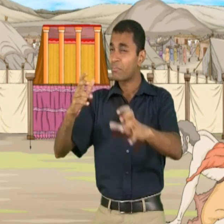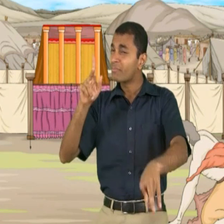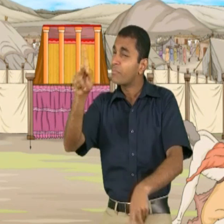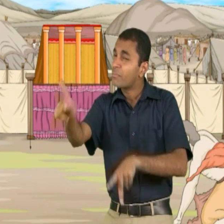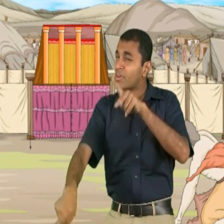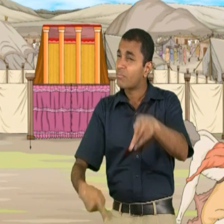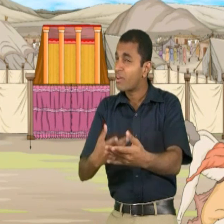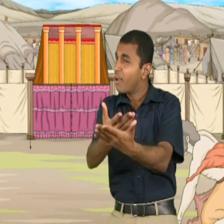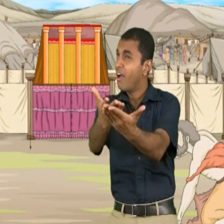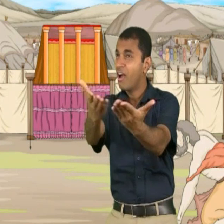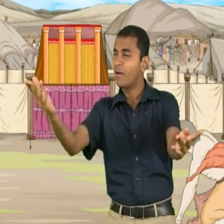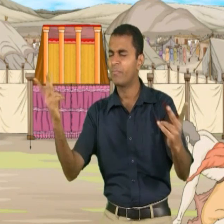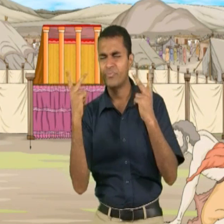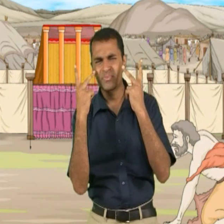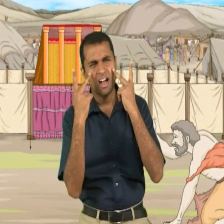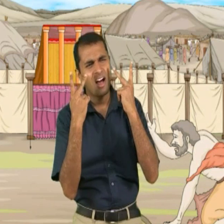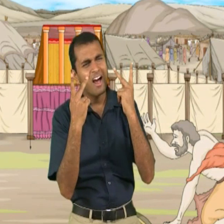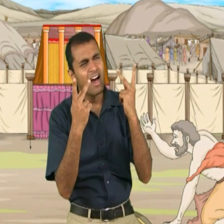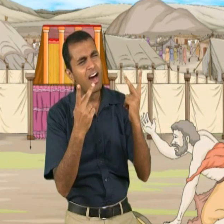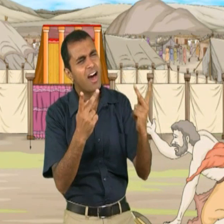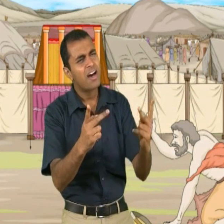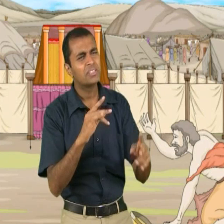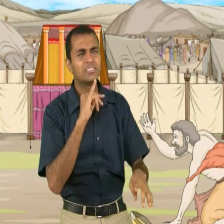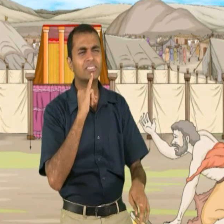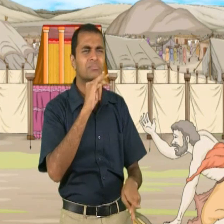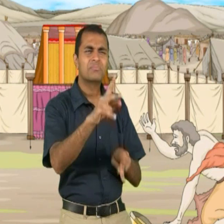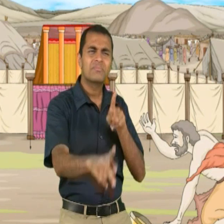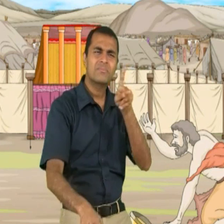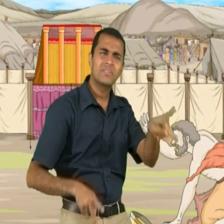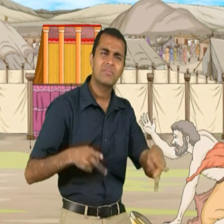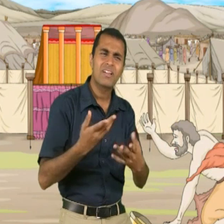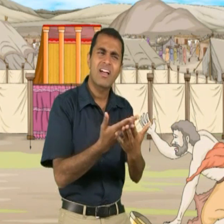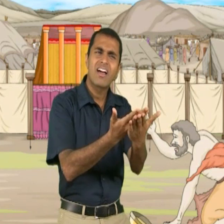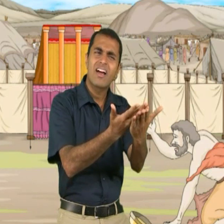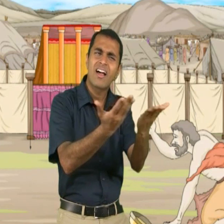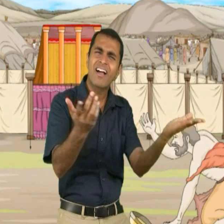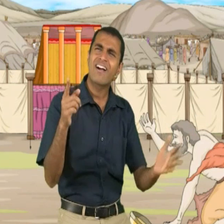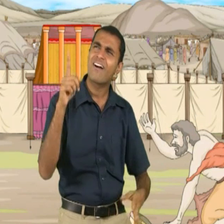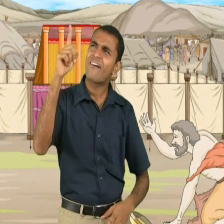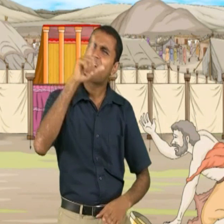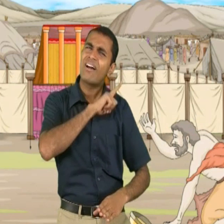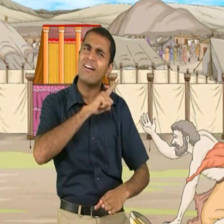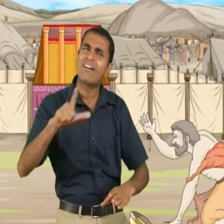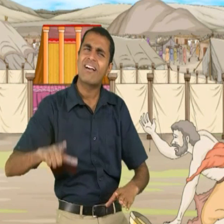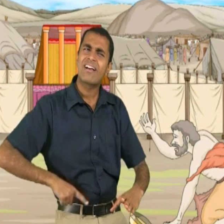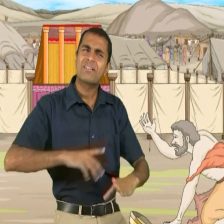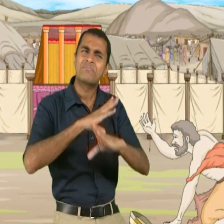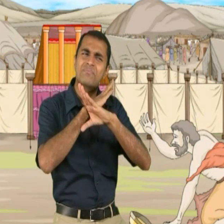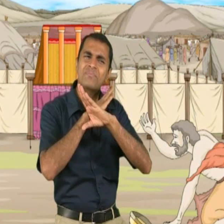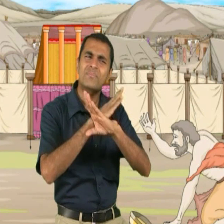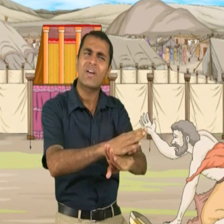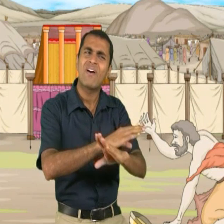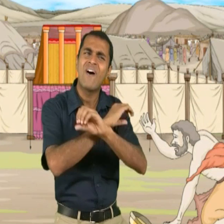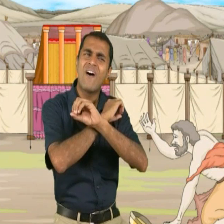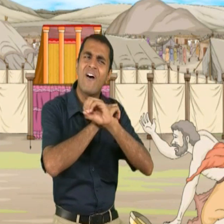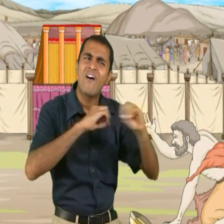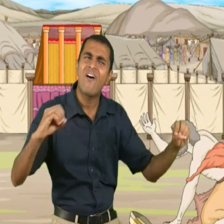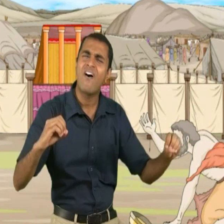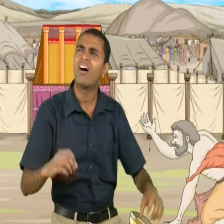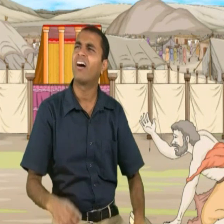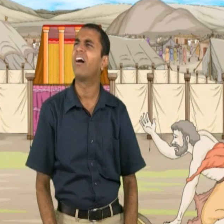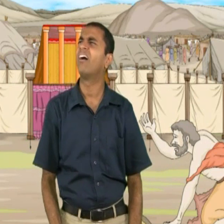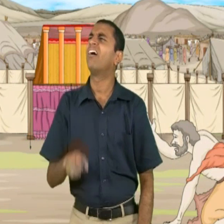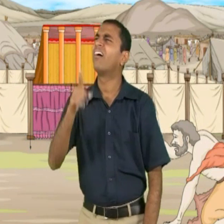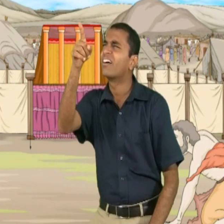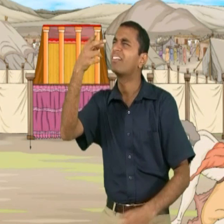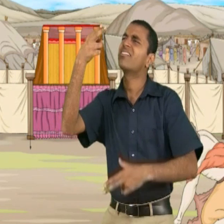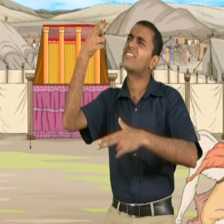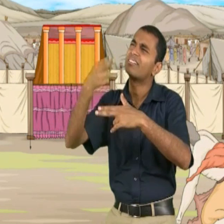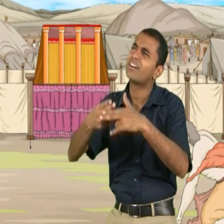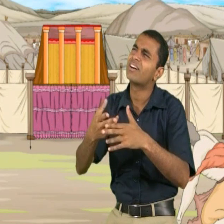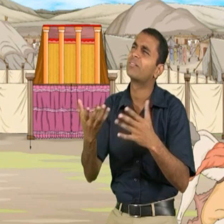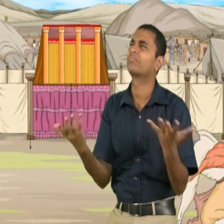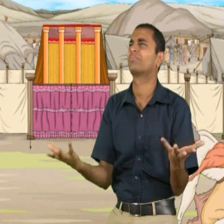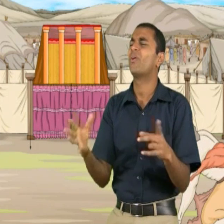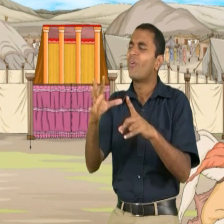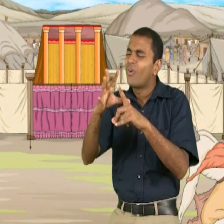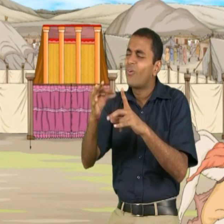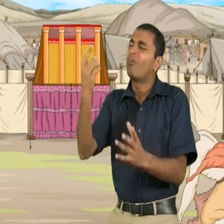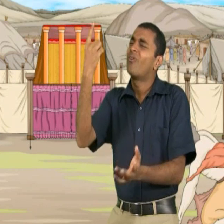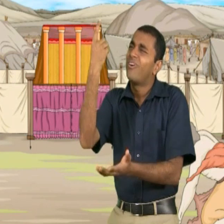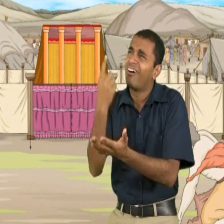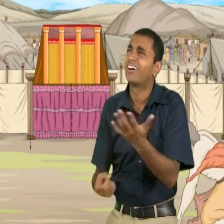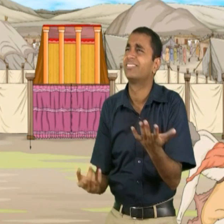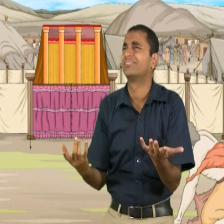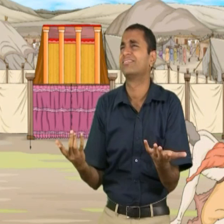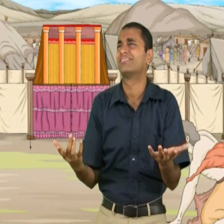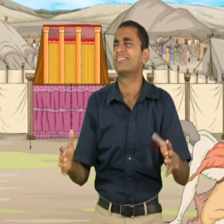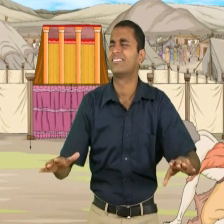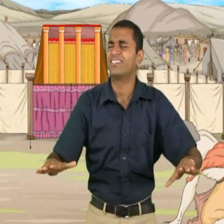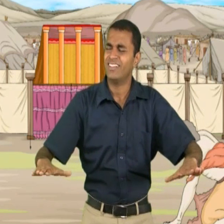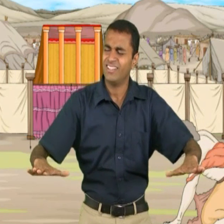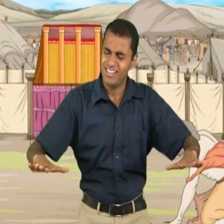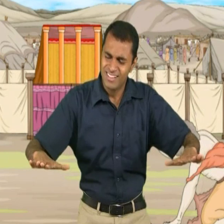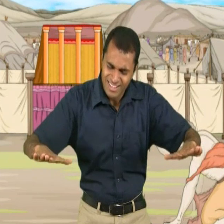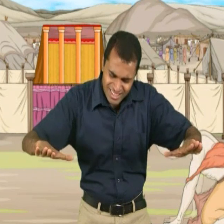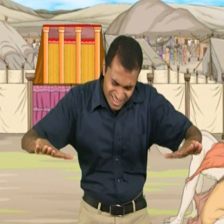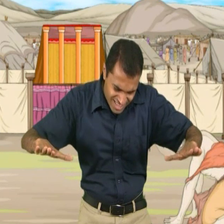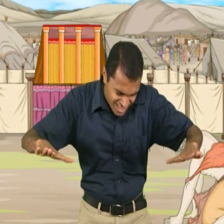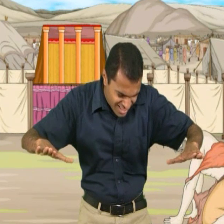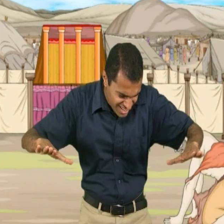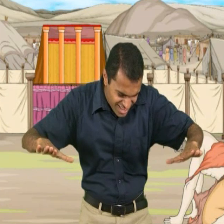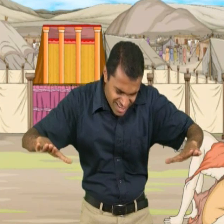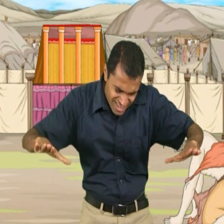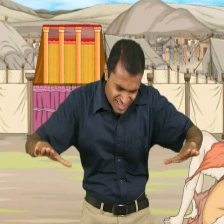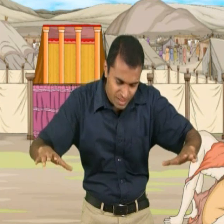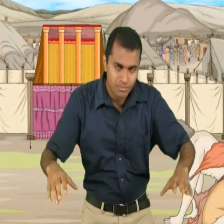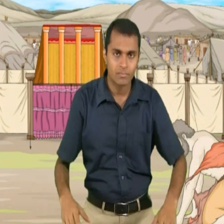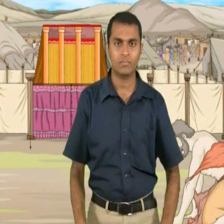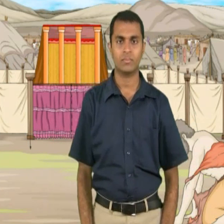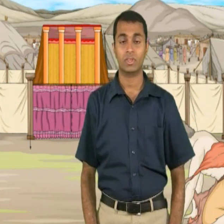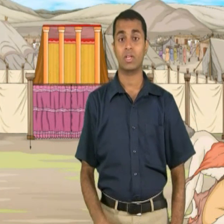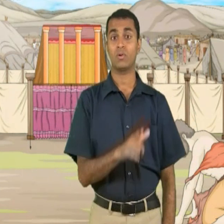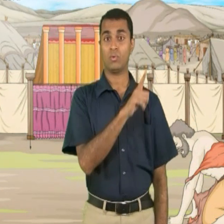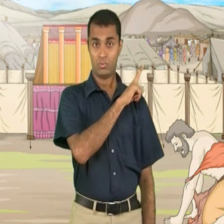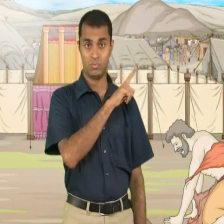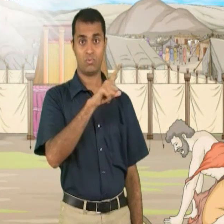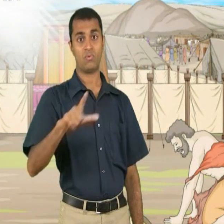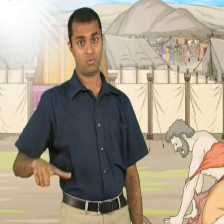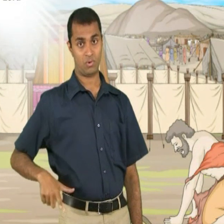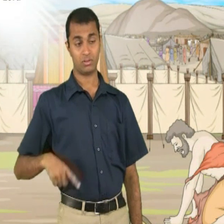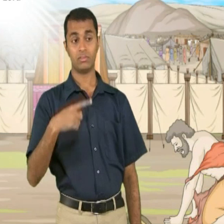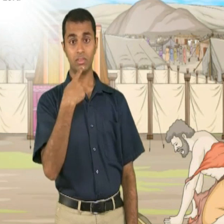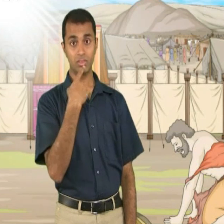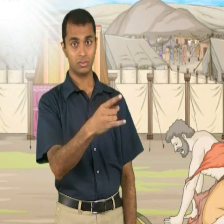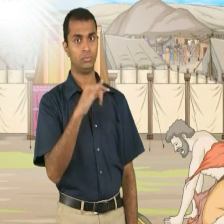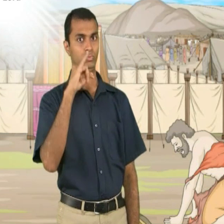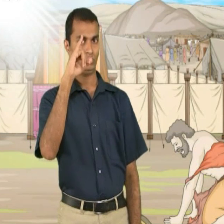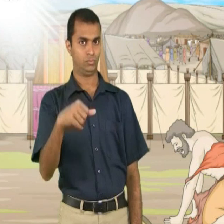Then what will You do for Your great name?”